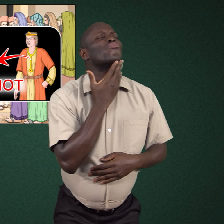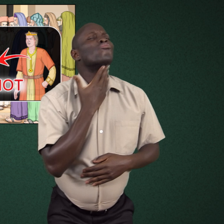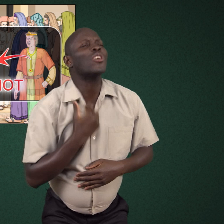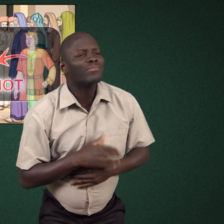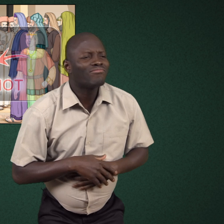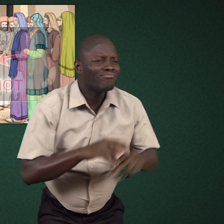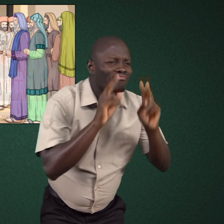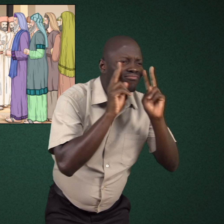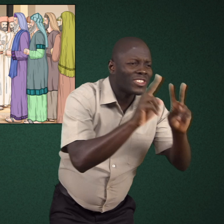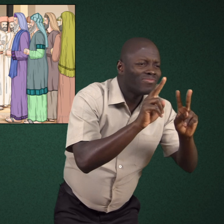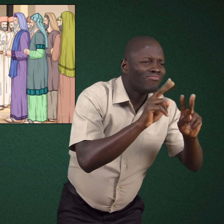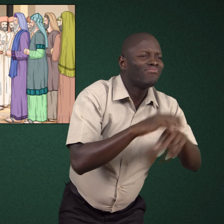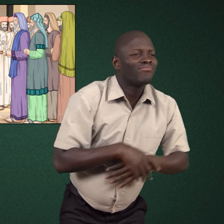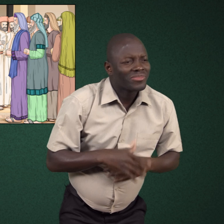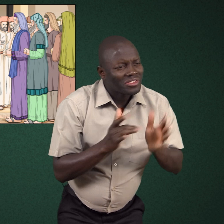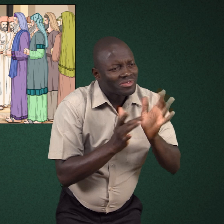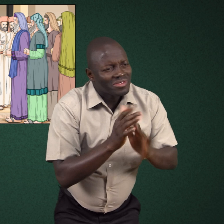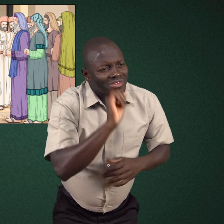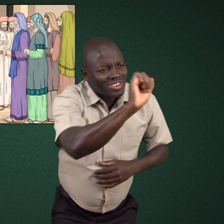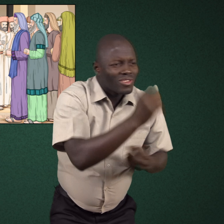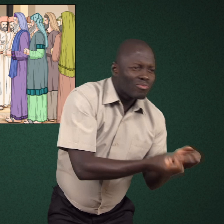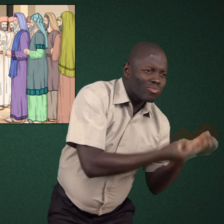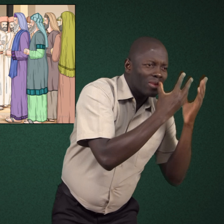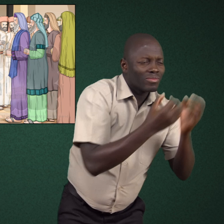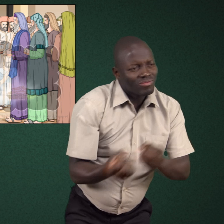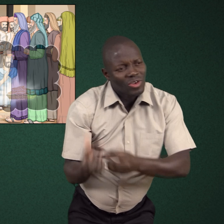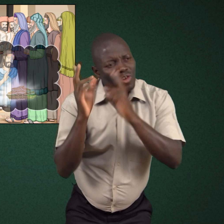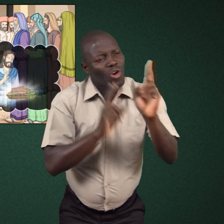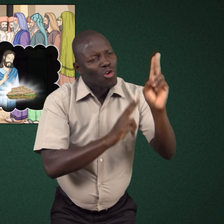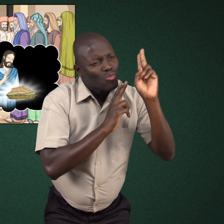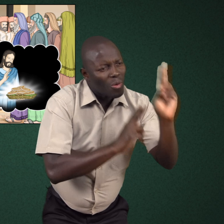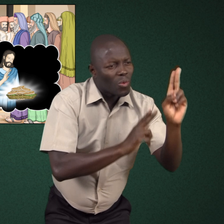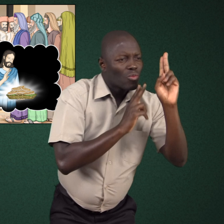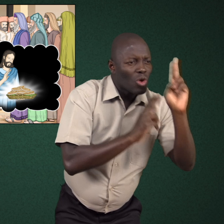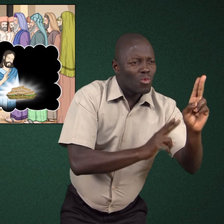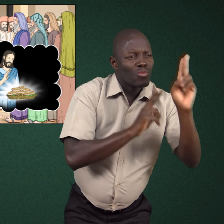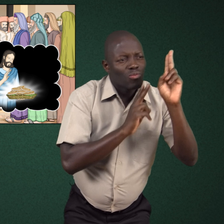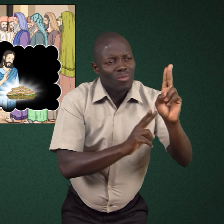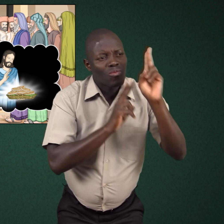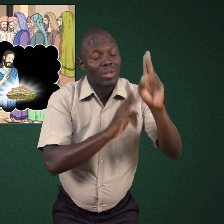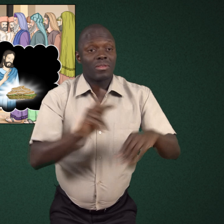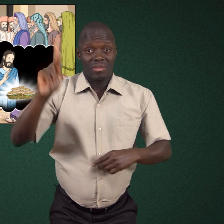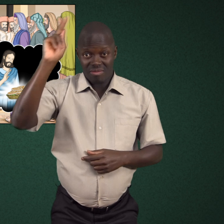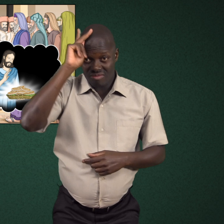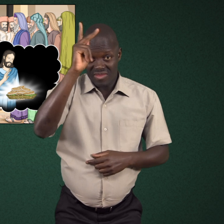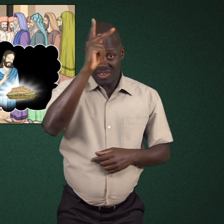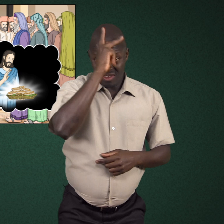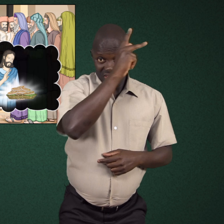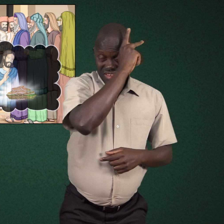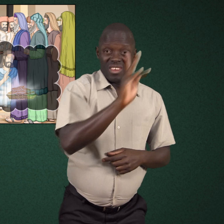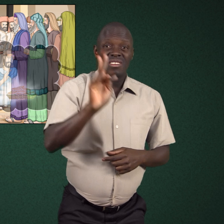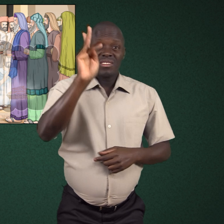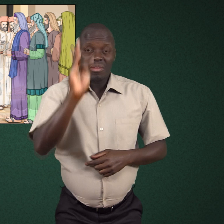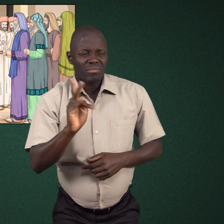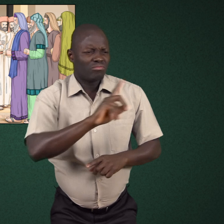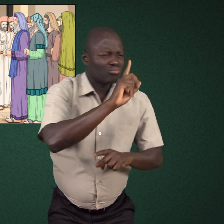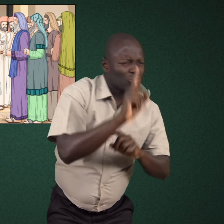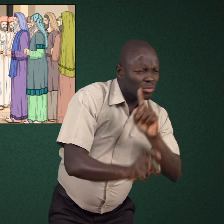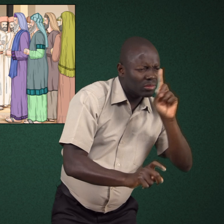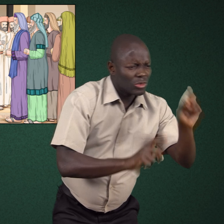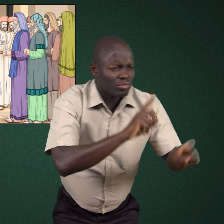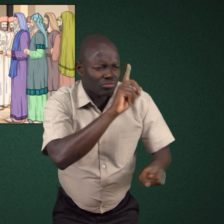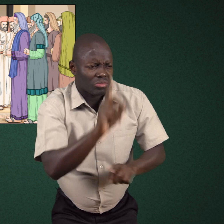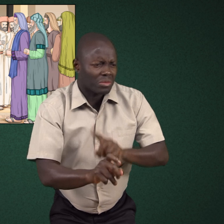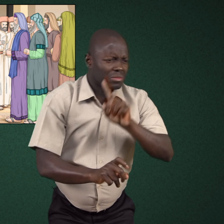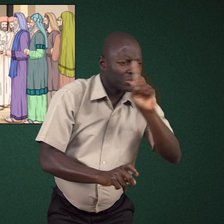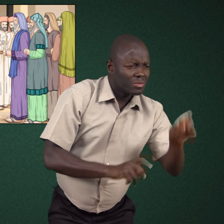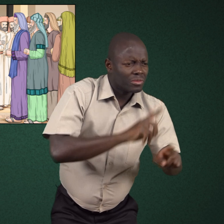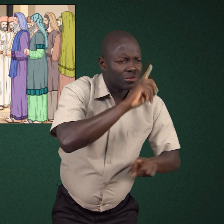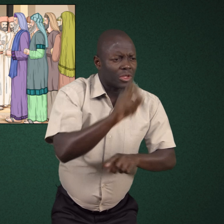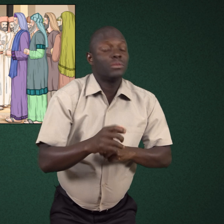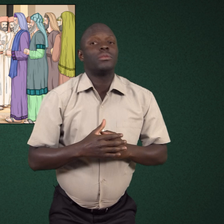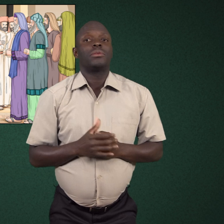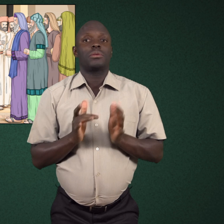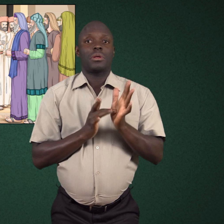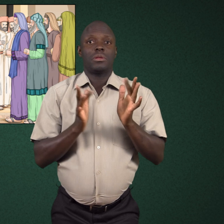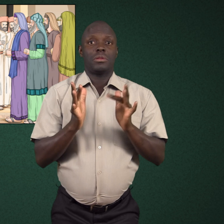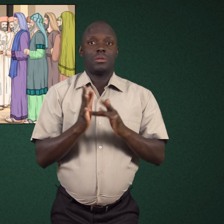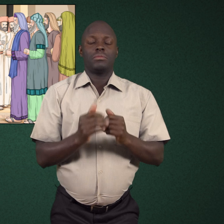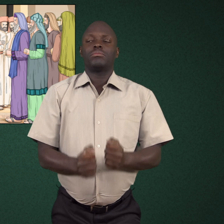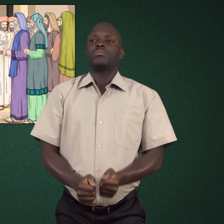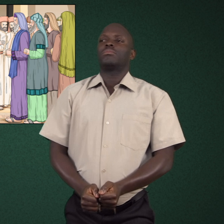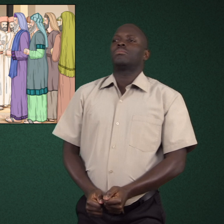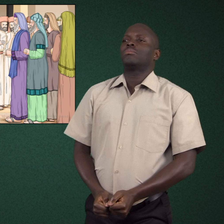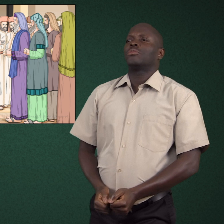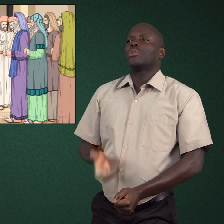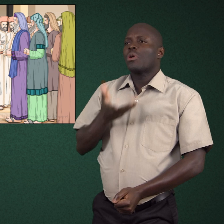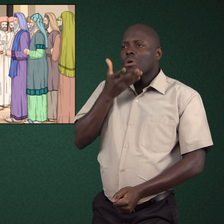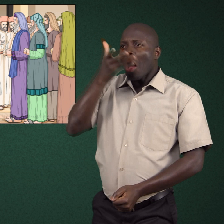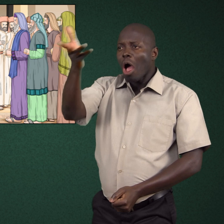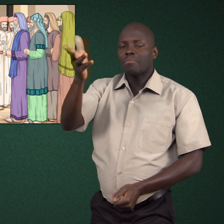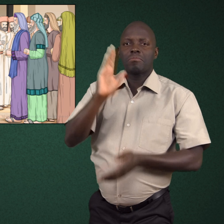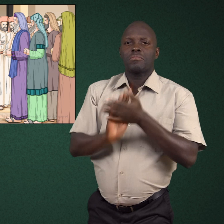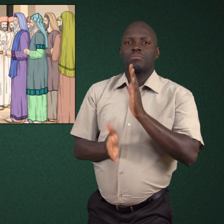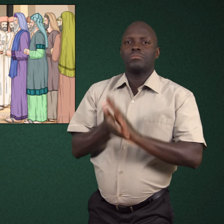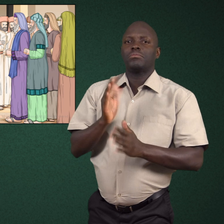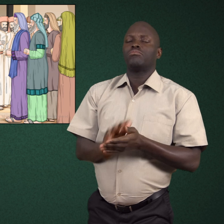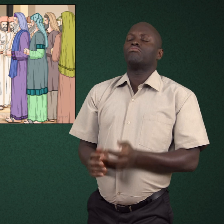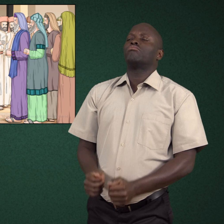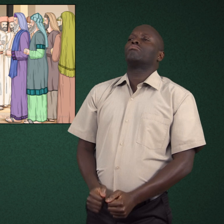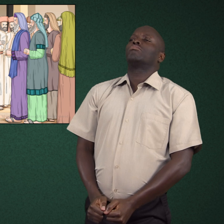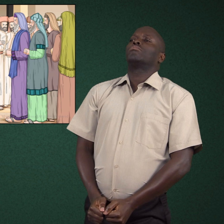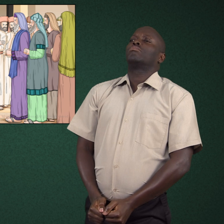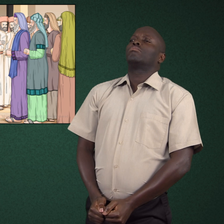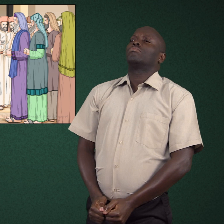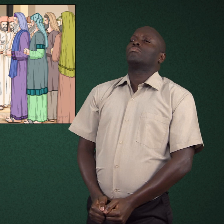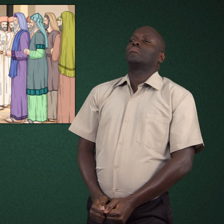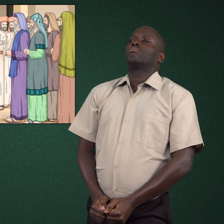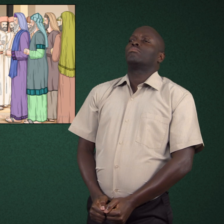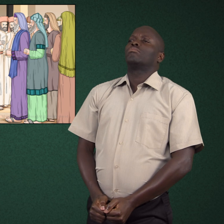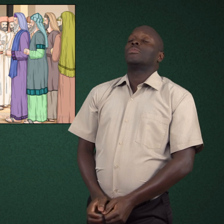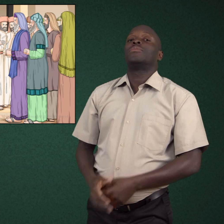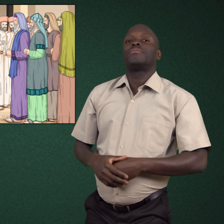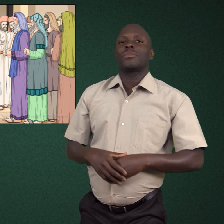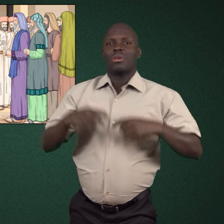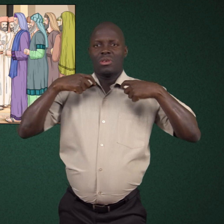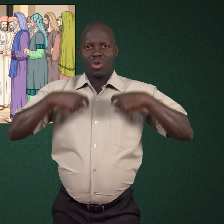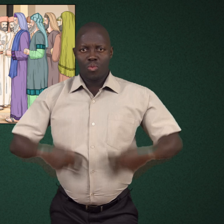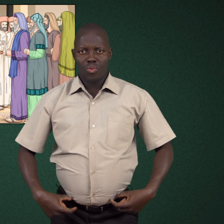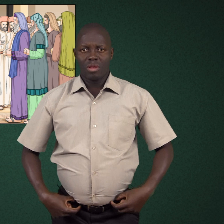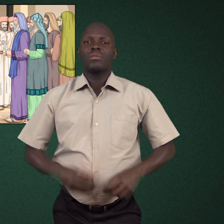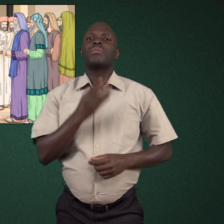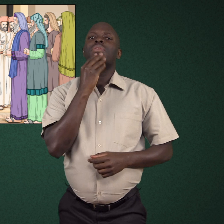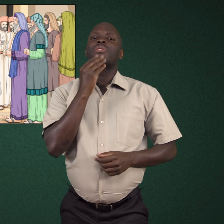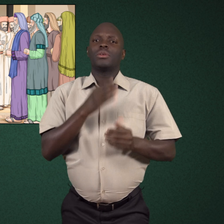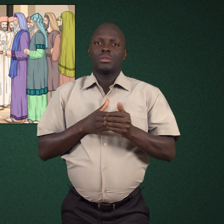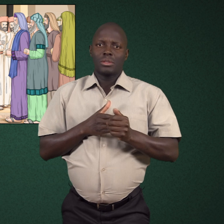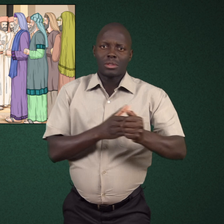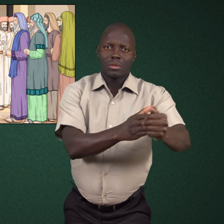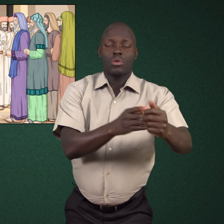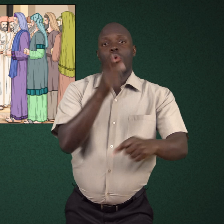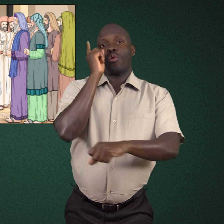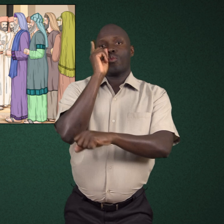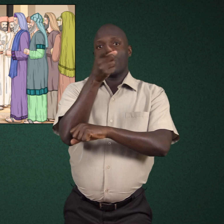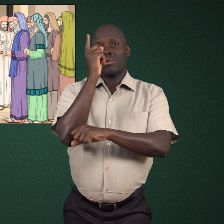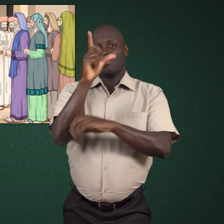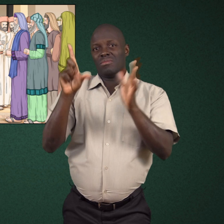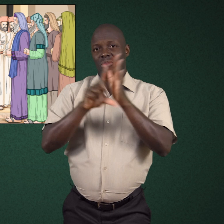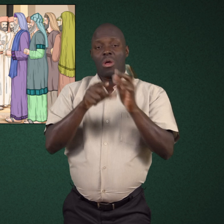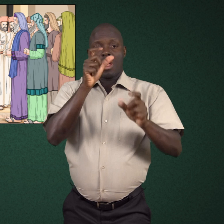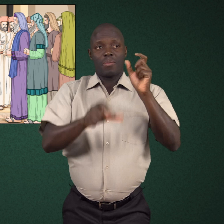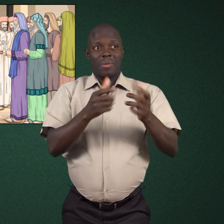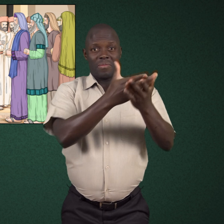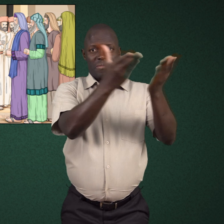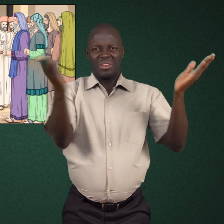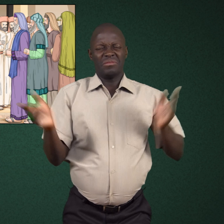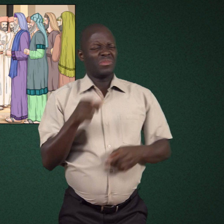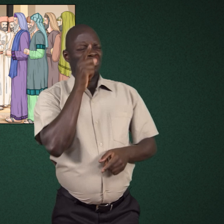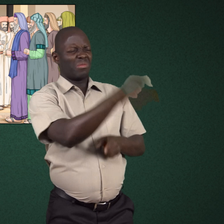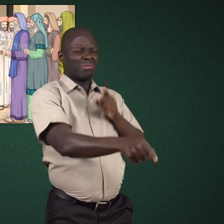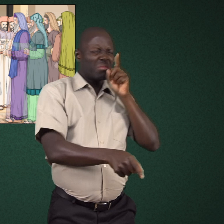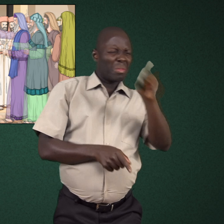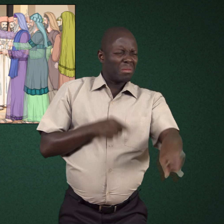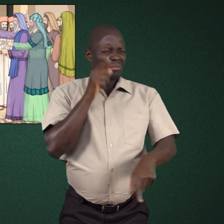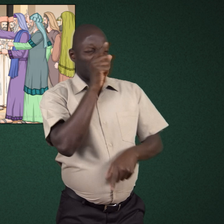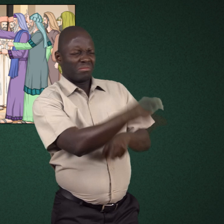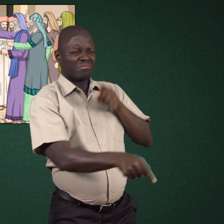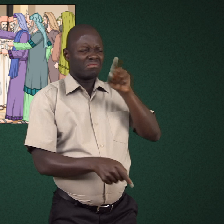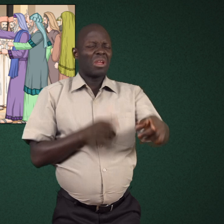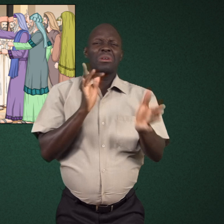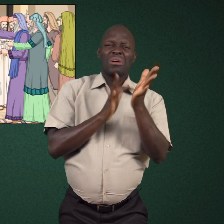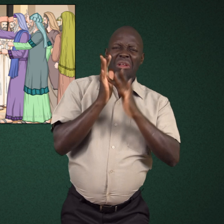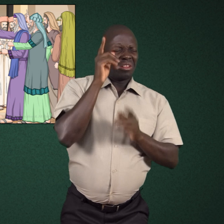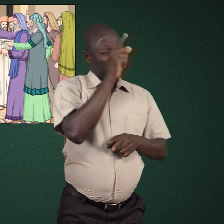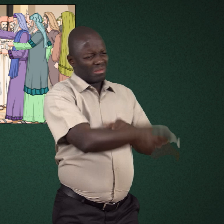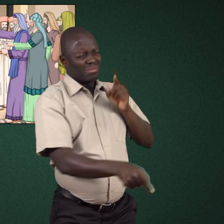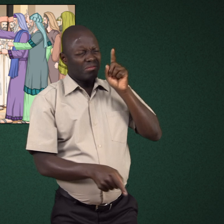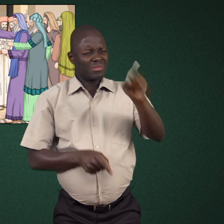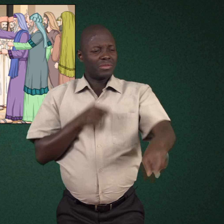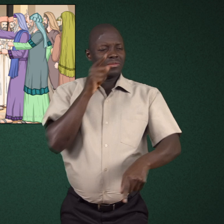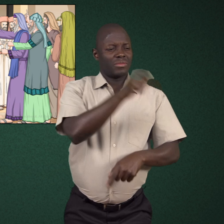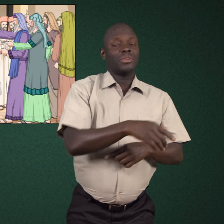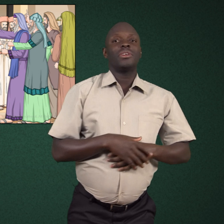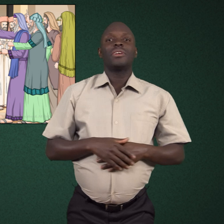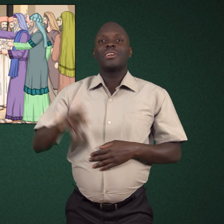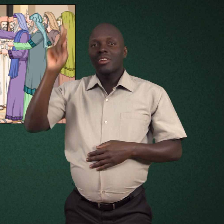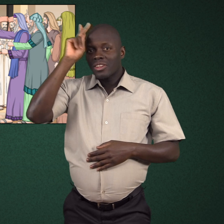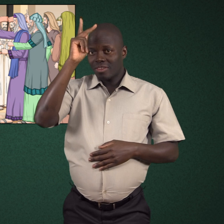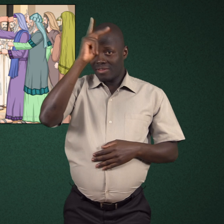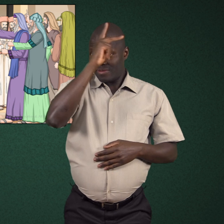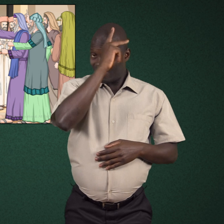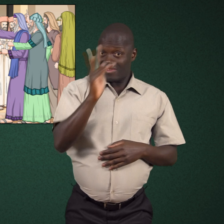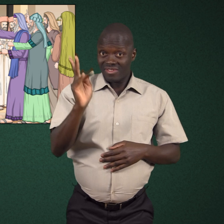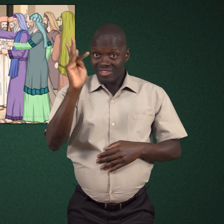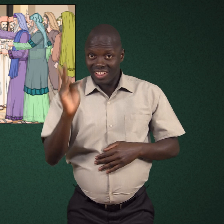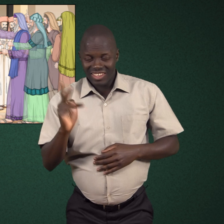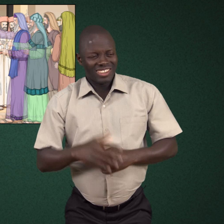Meanwhile, the chief priests and scribes stood there, vehemently accusing Him.